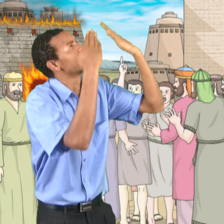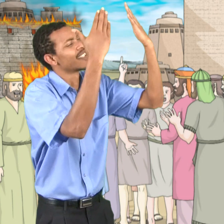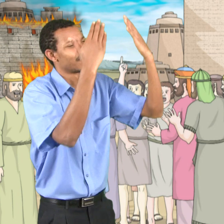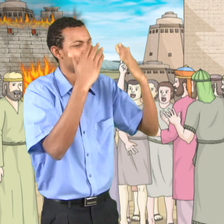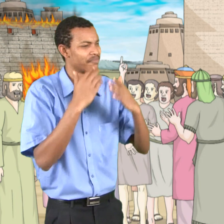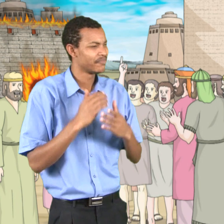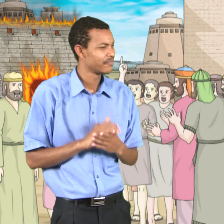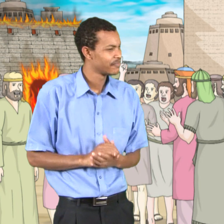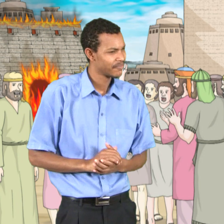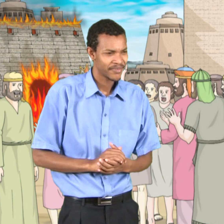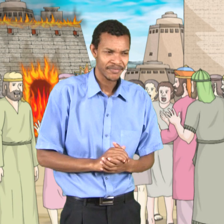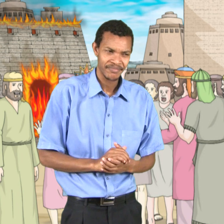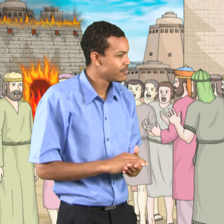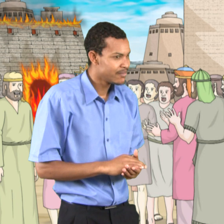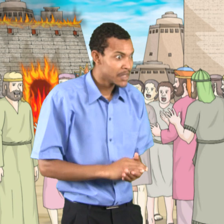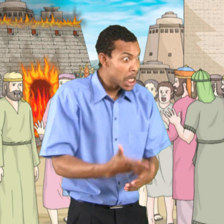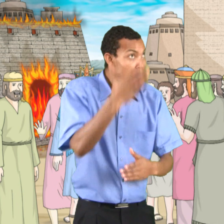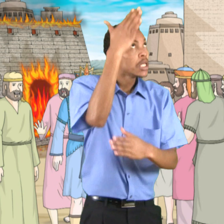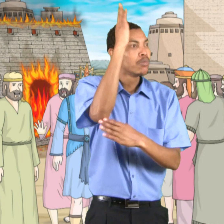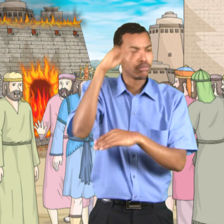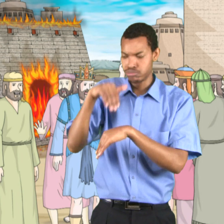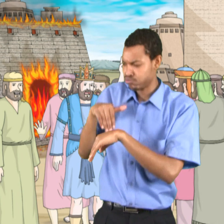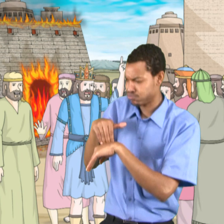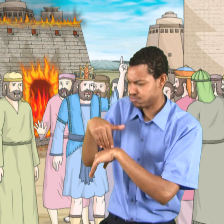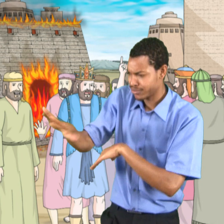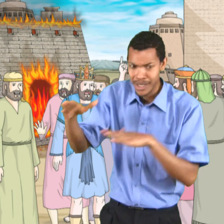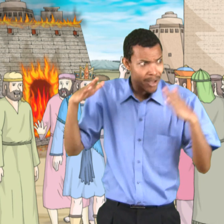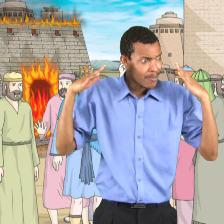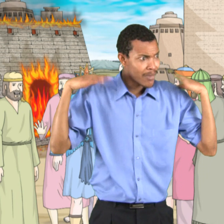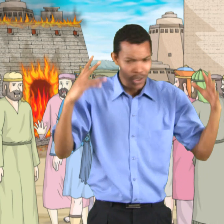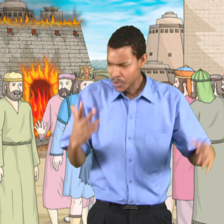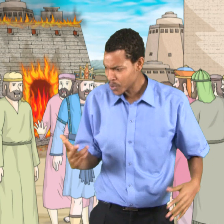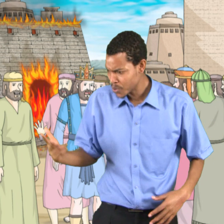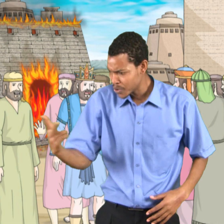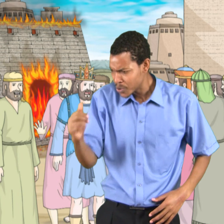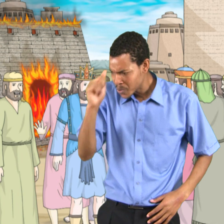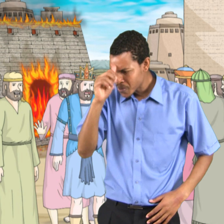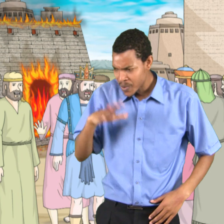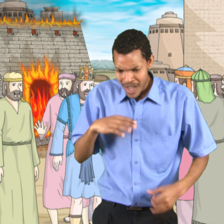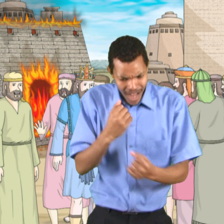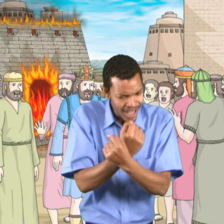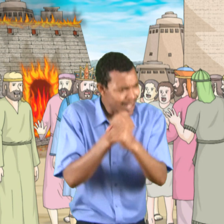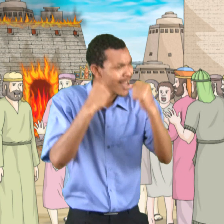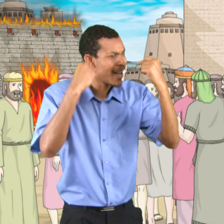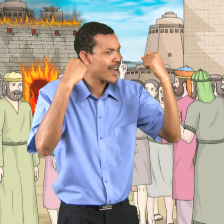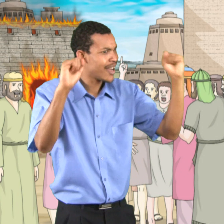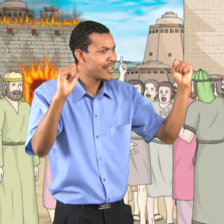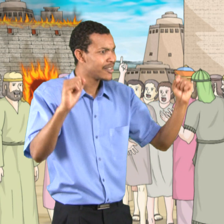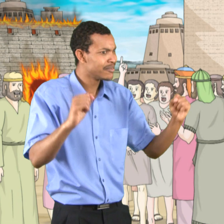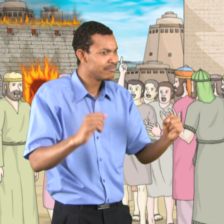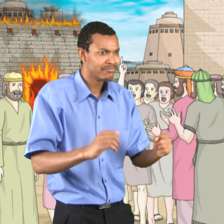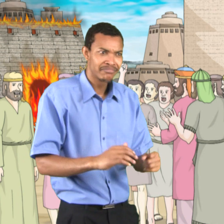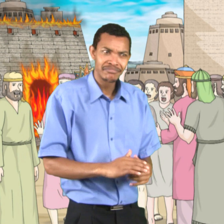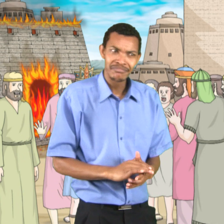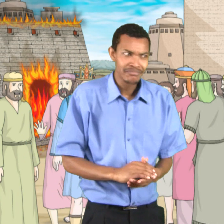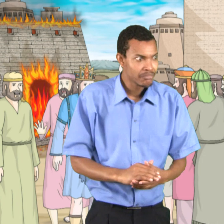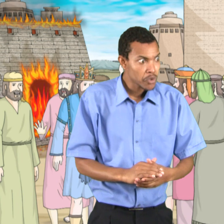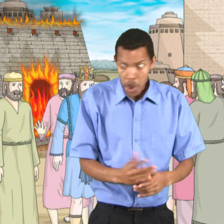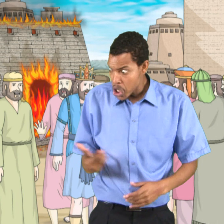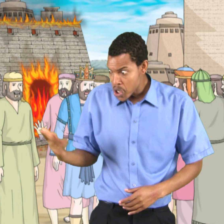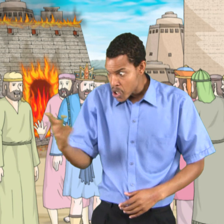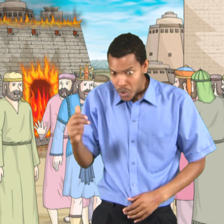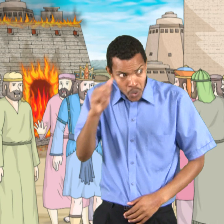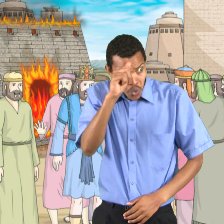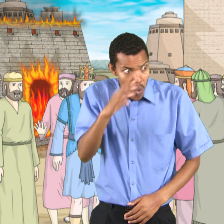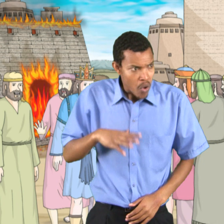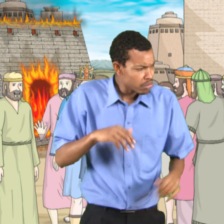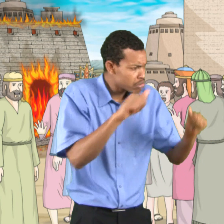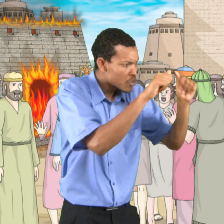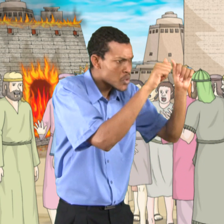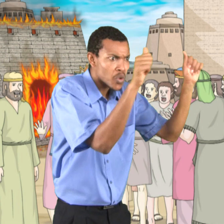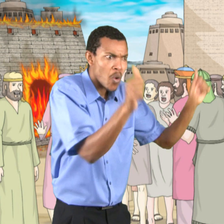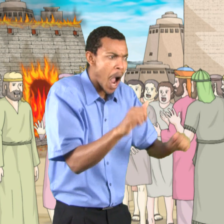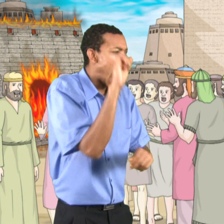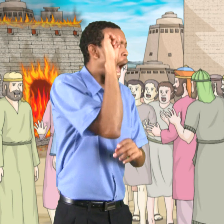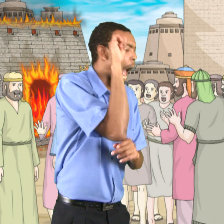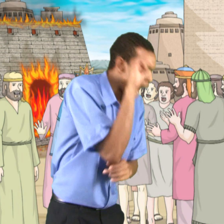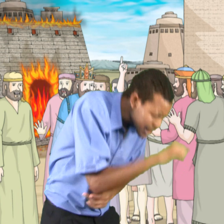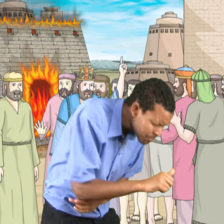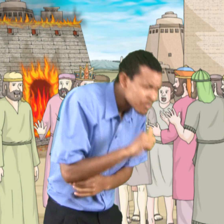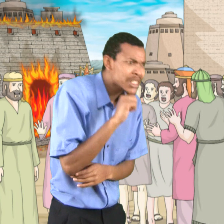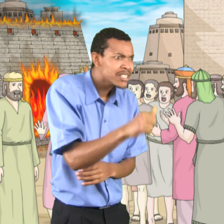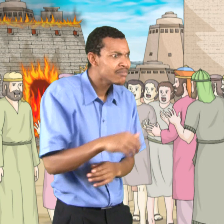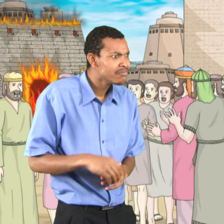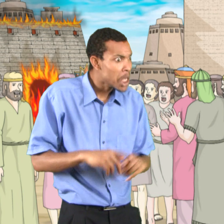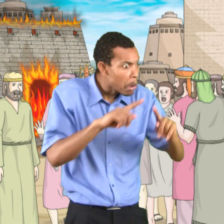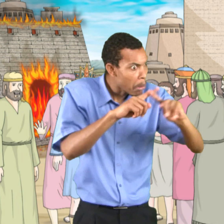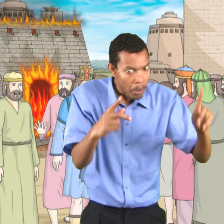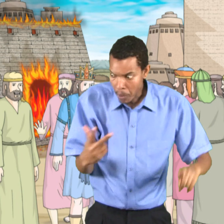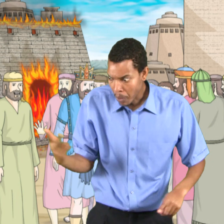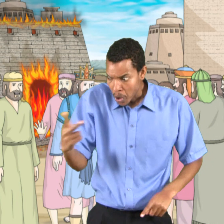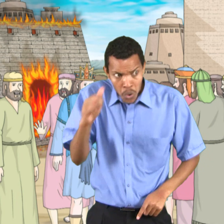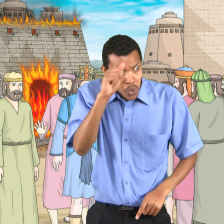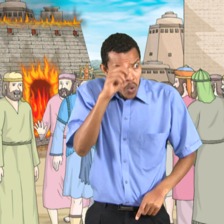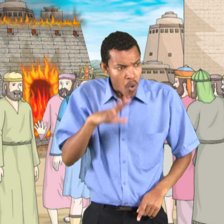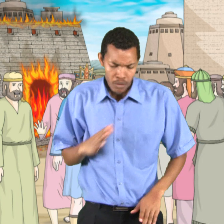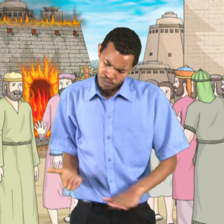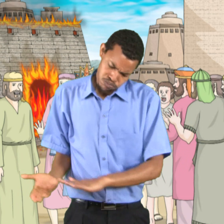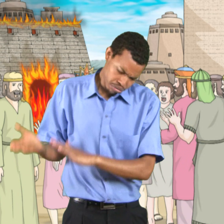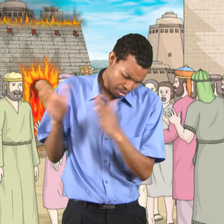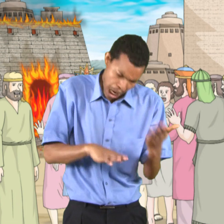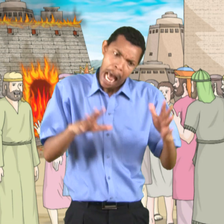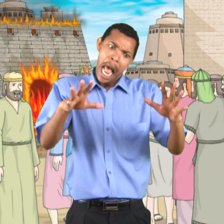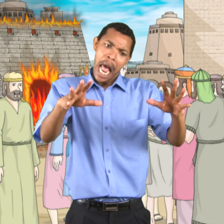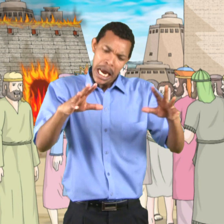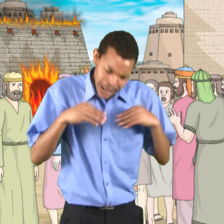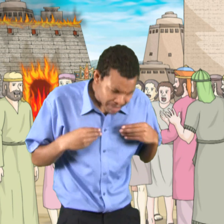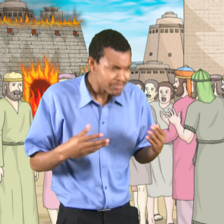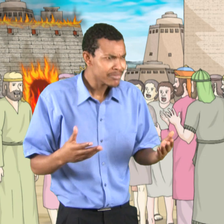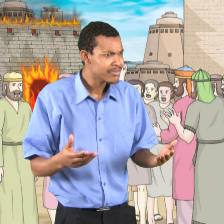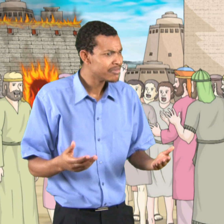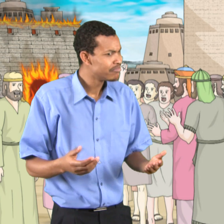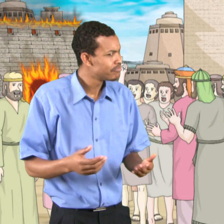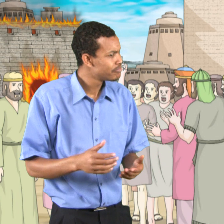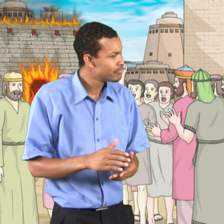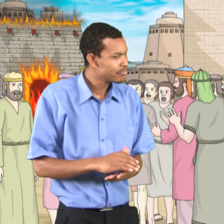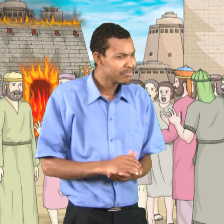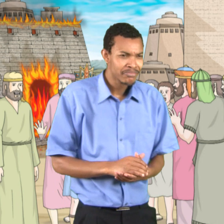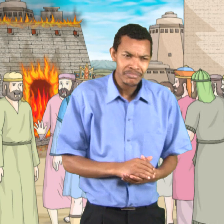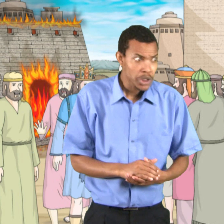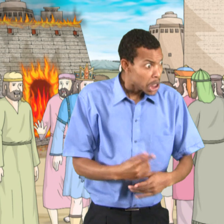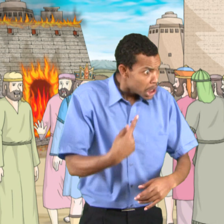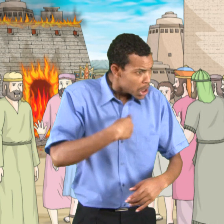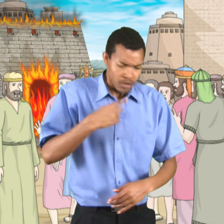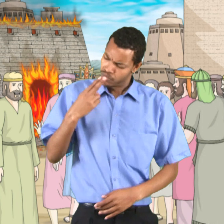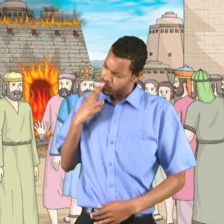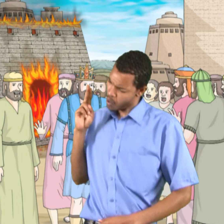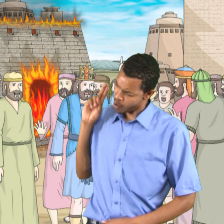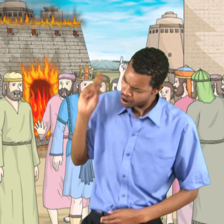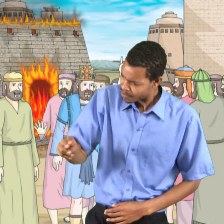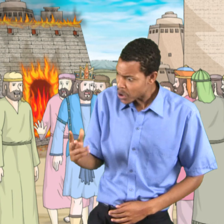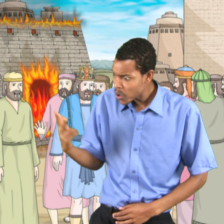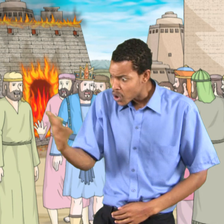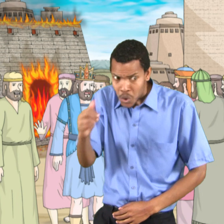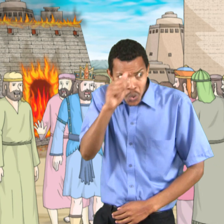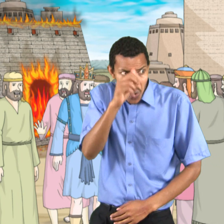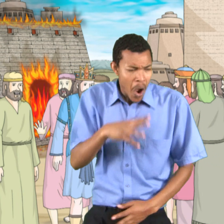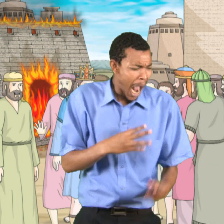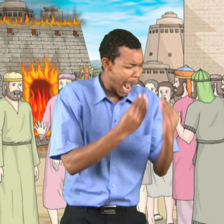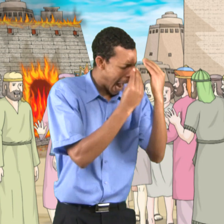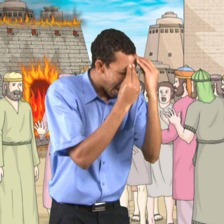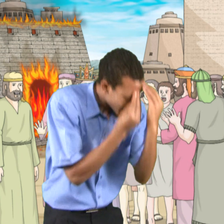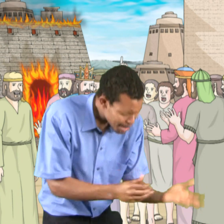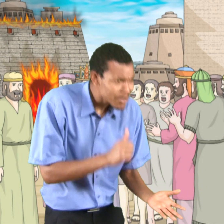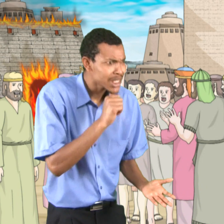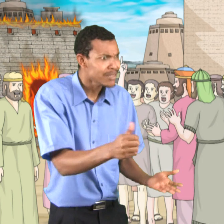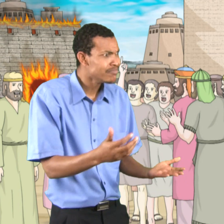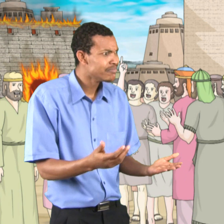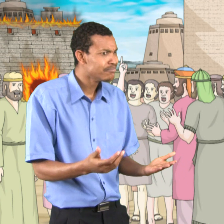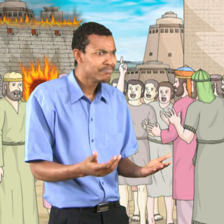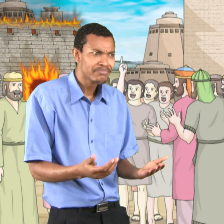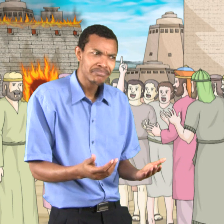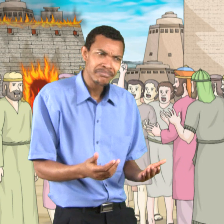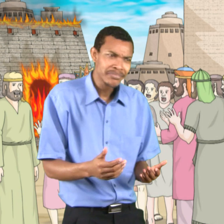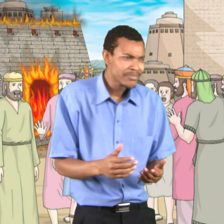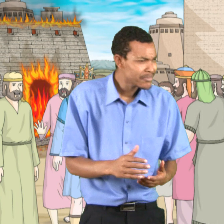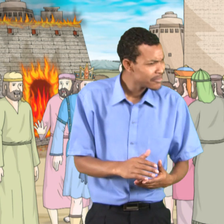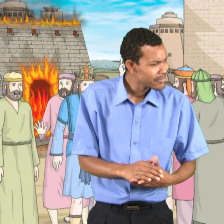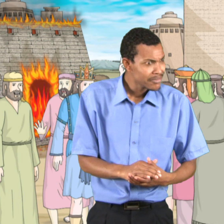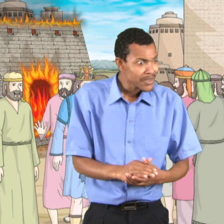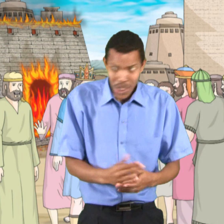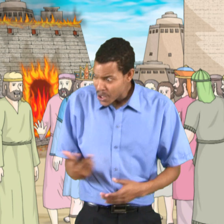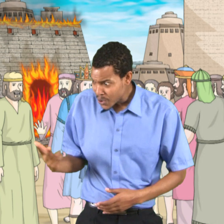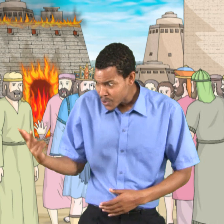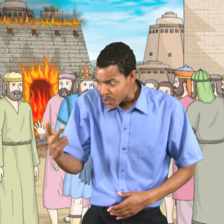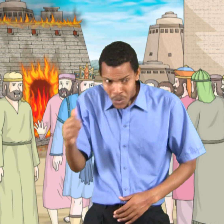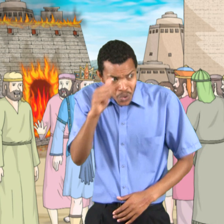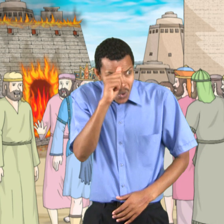Nebuchadnezzar declared, “Blessed be the God of Shadrach, Meshach, and Abednego, who has sent His angel and delivered His servants who trusted in Him.